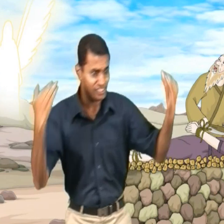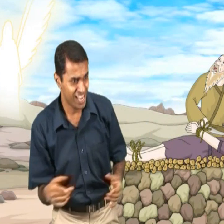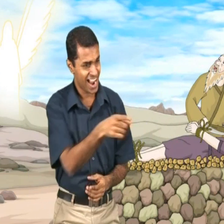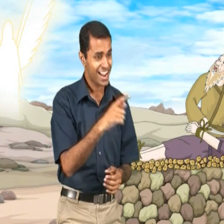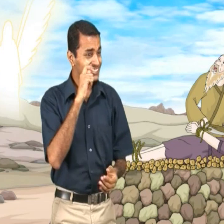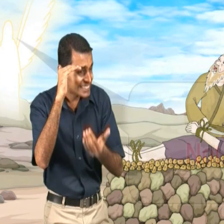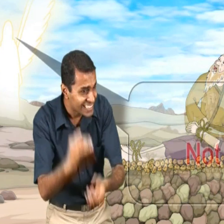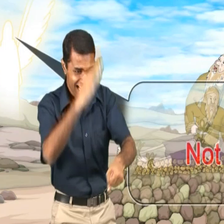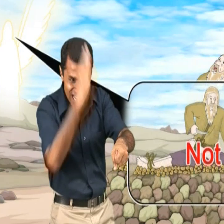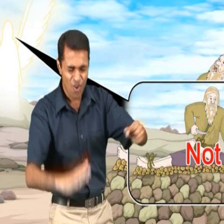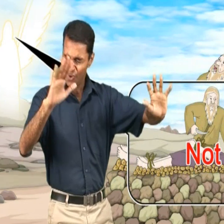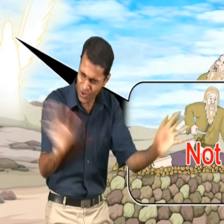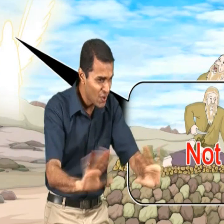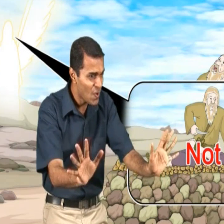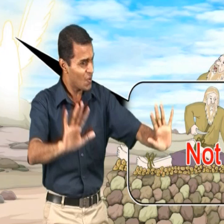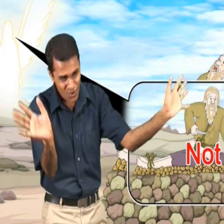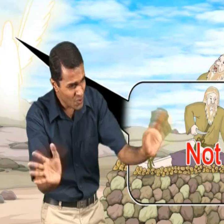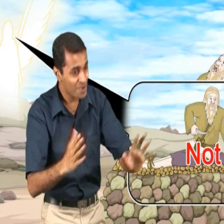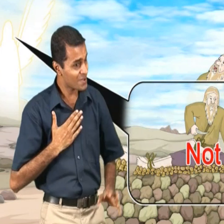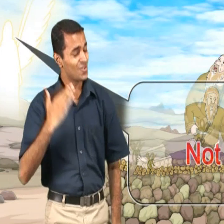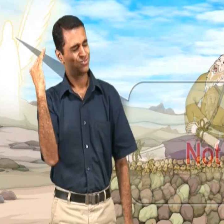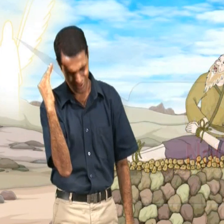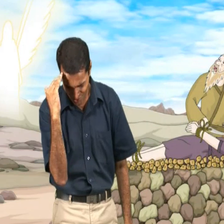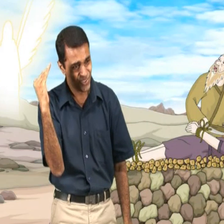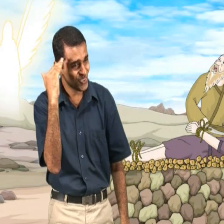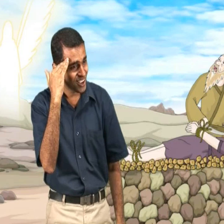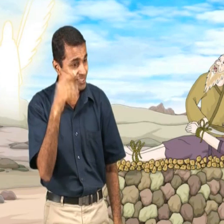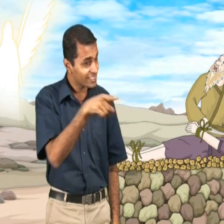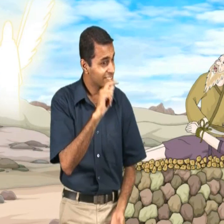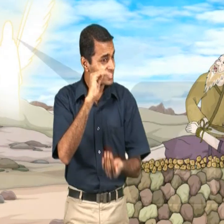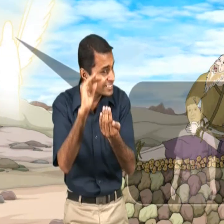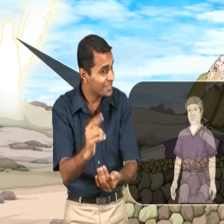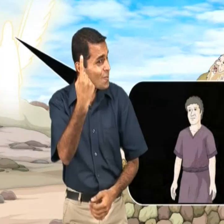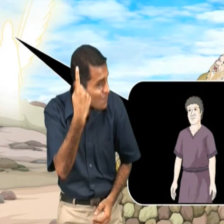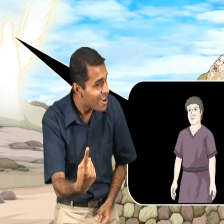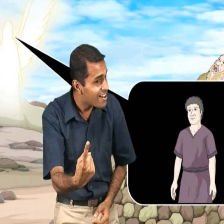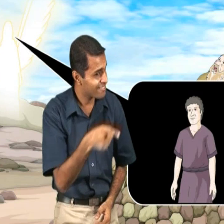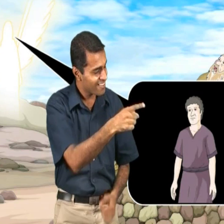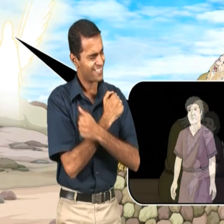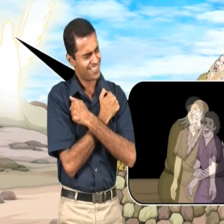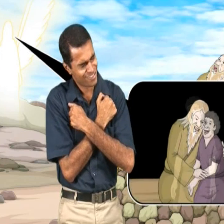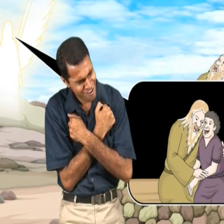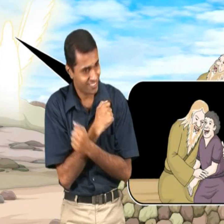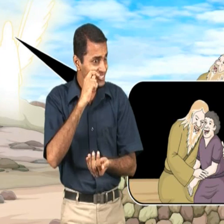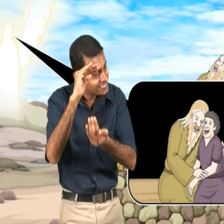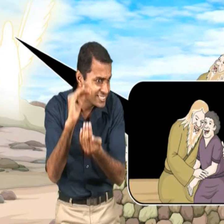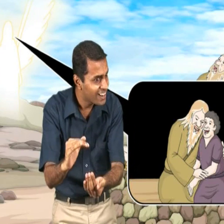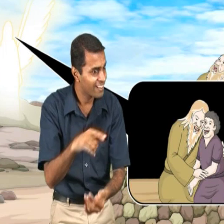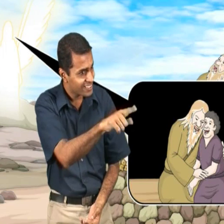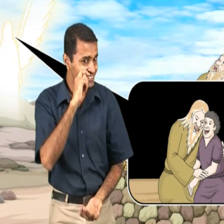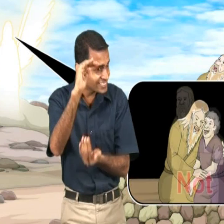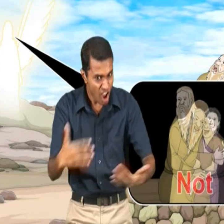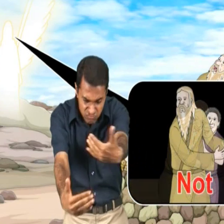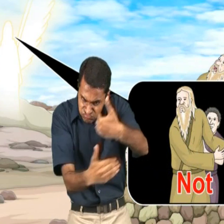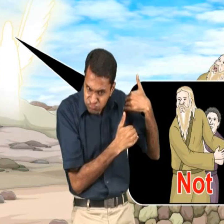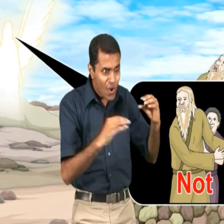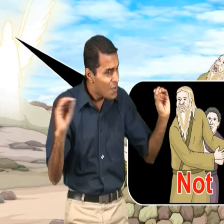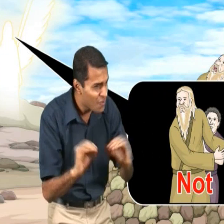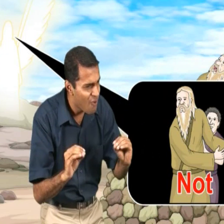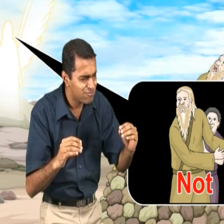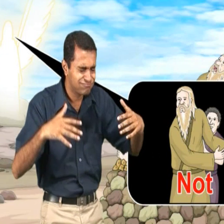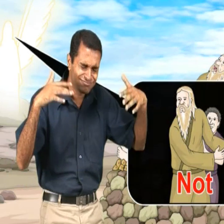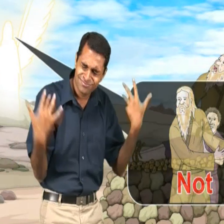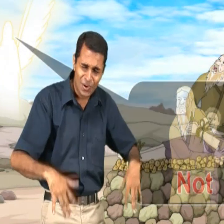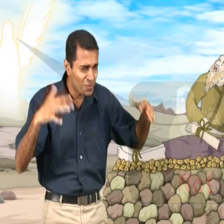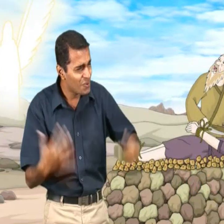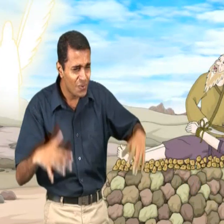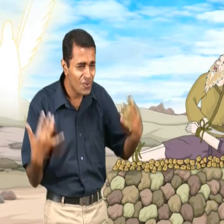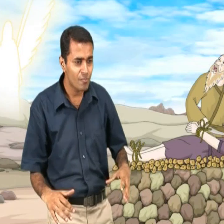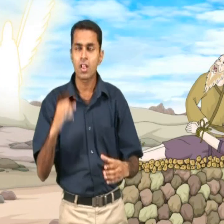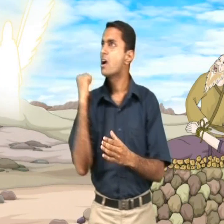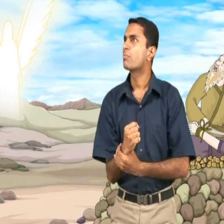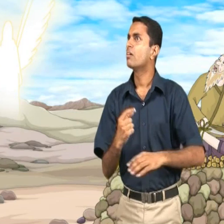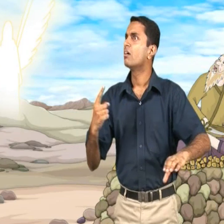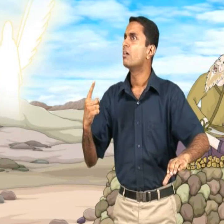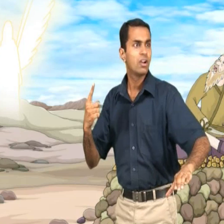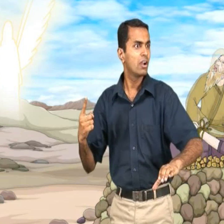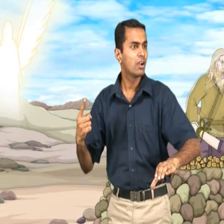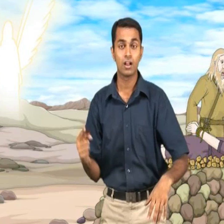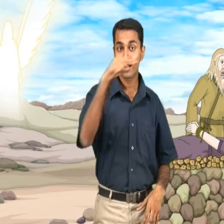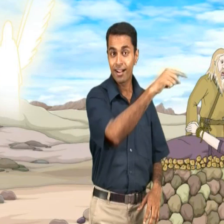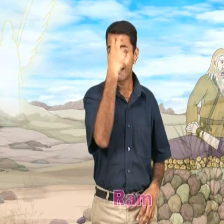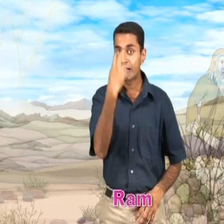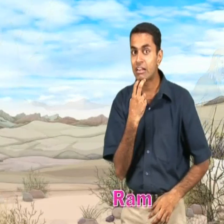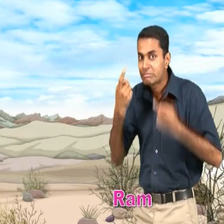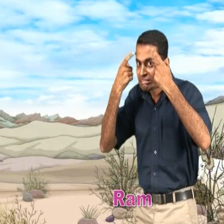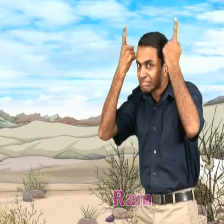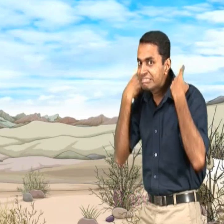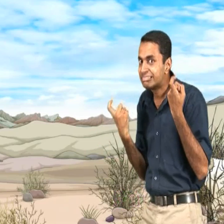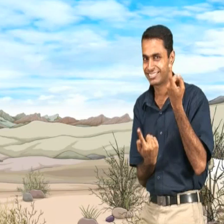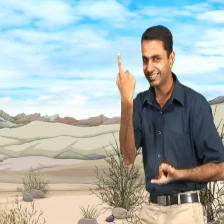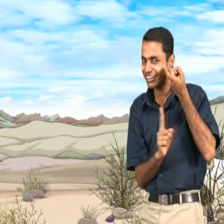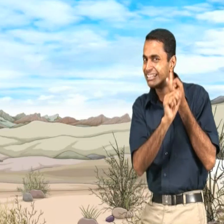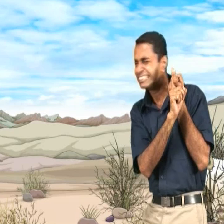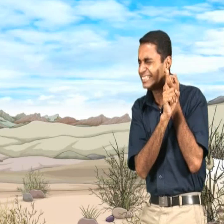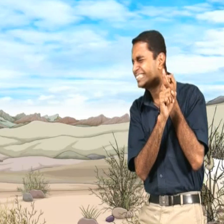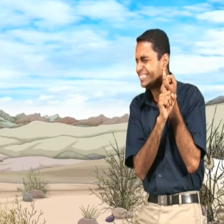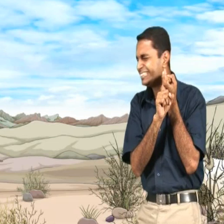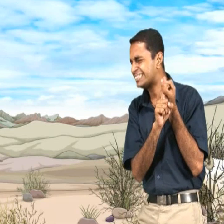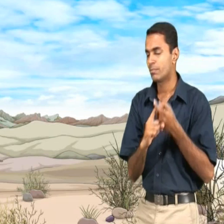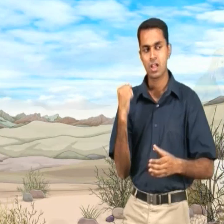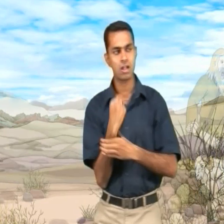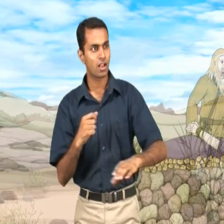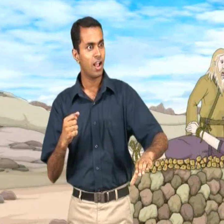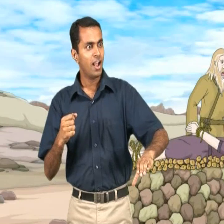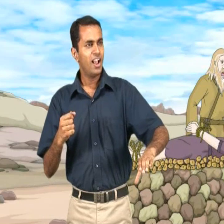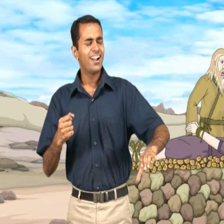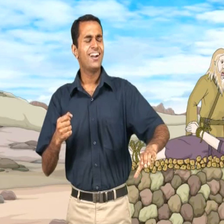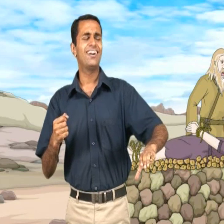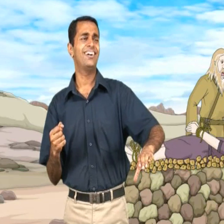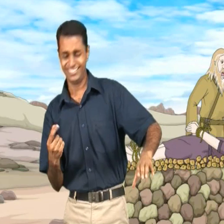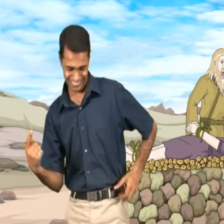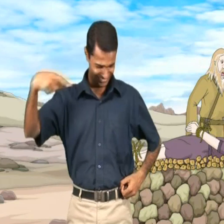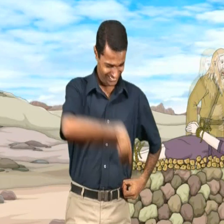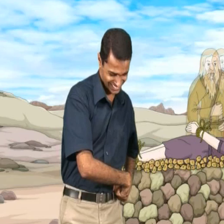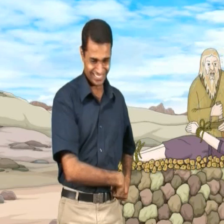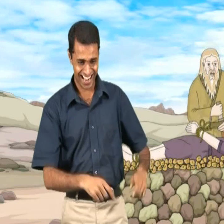“Do not lay a hand on the boy or do anything to him,” said the angel, “for now I know that you fear God, since you have not withheld your only son from me.”